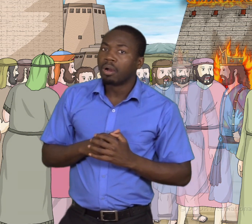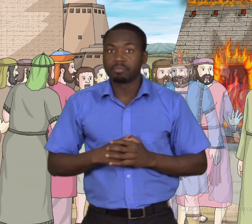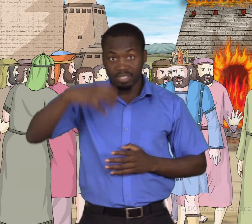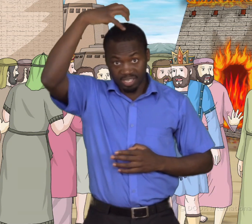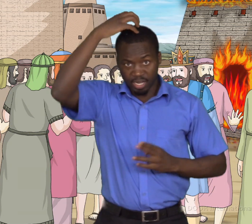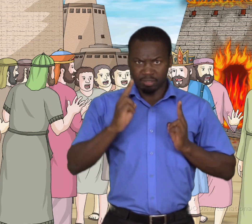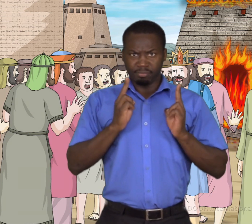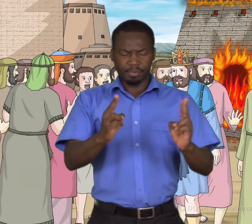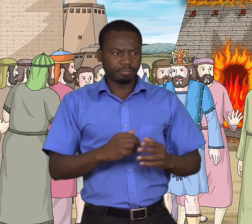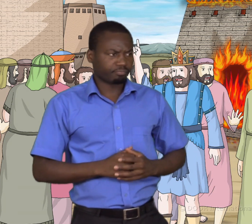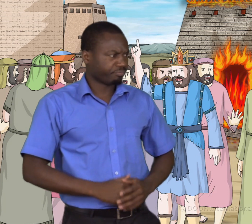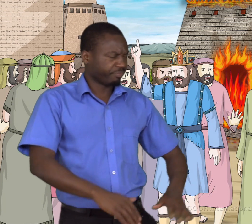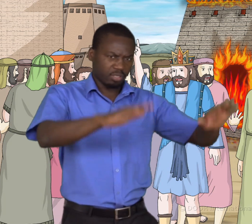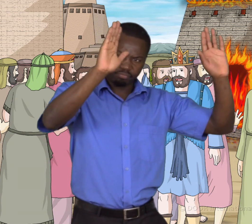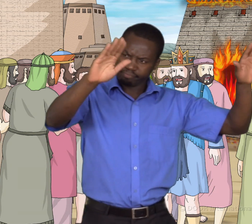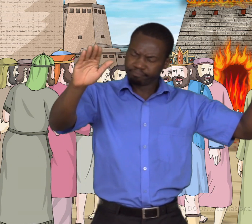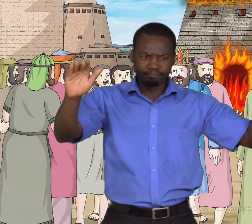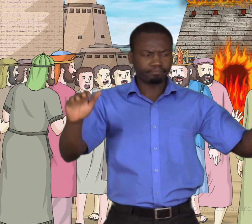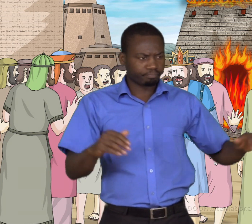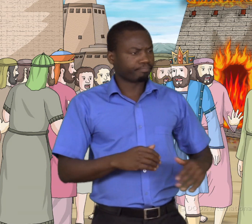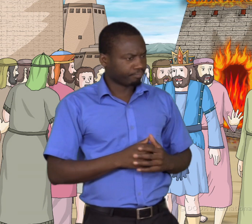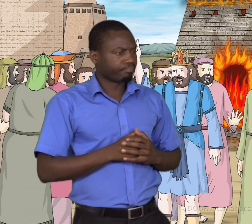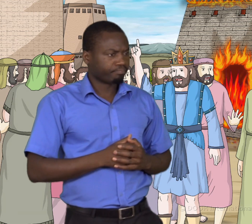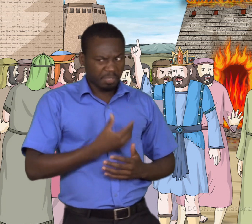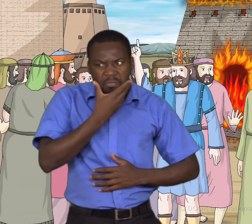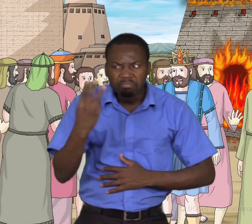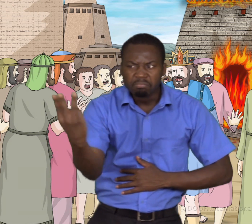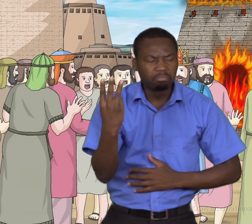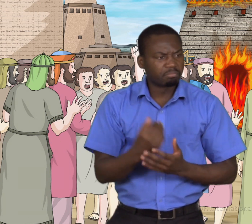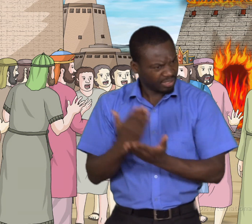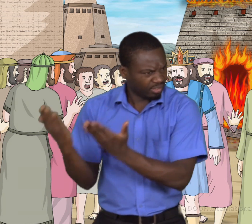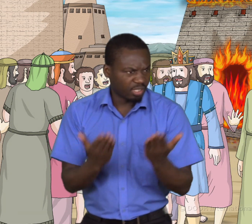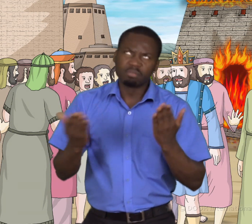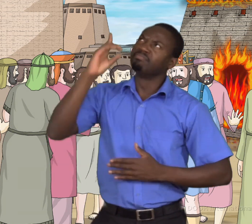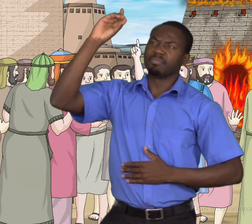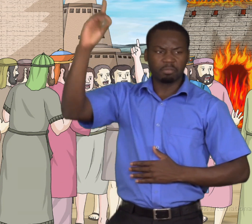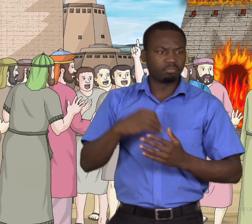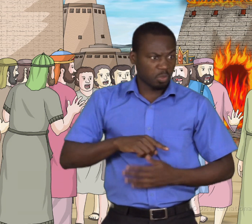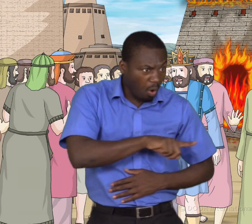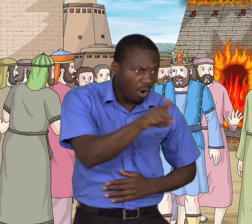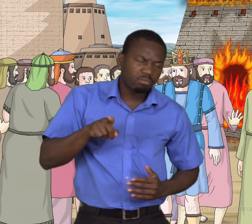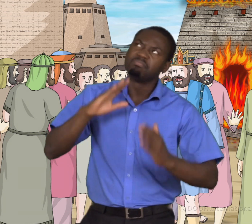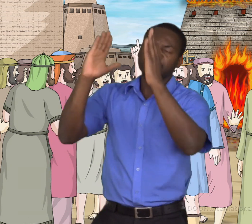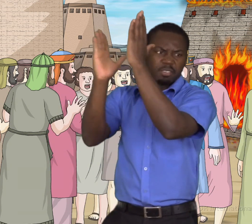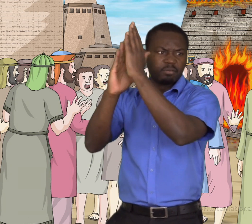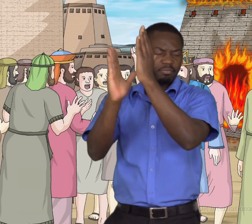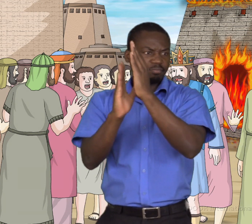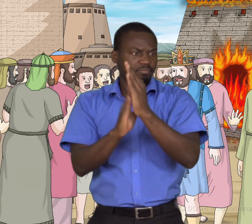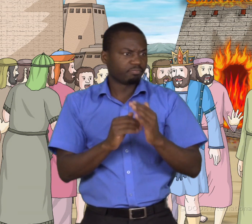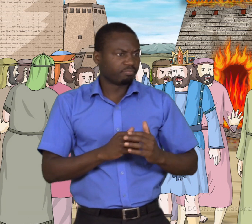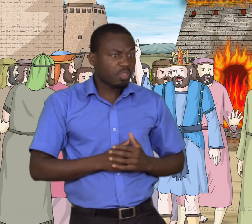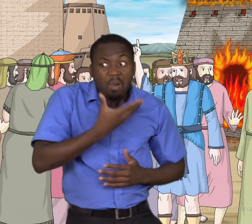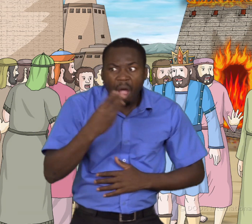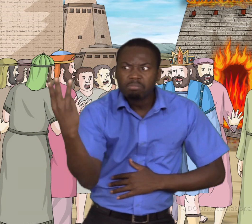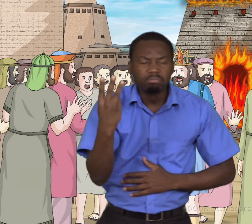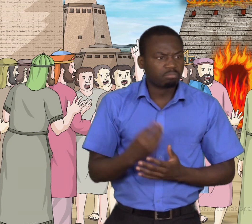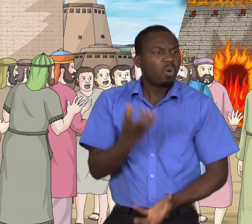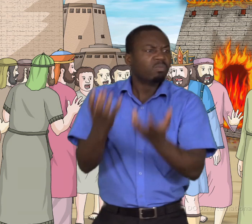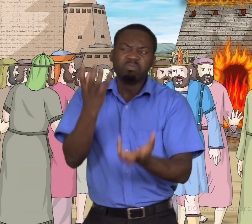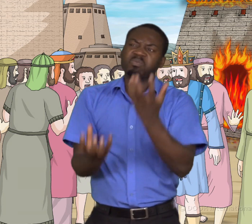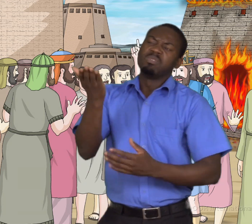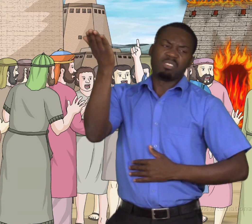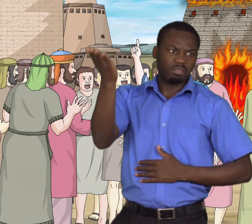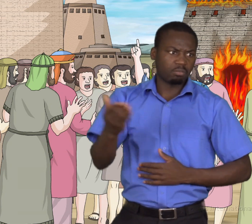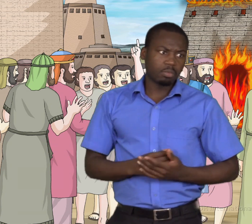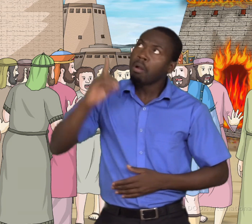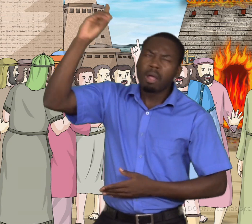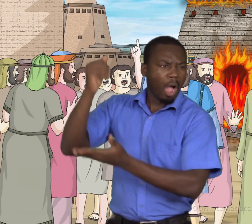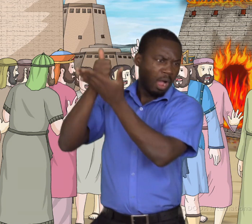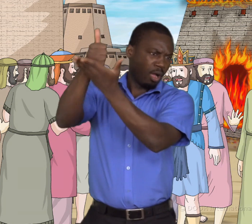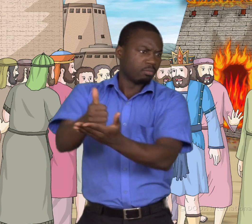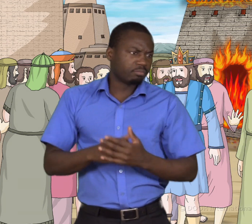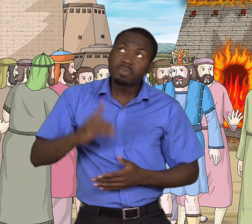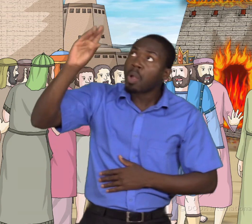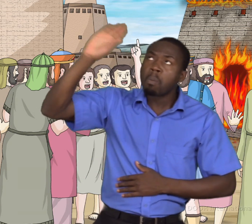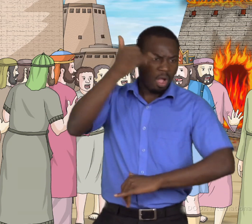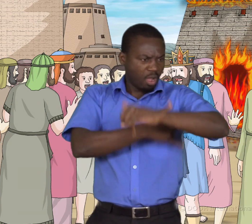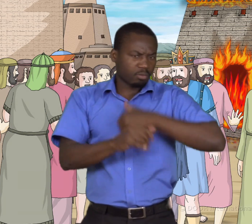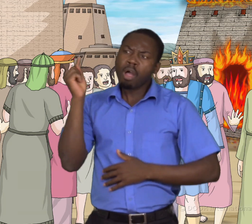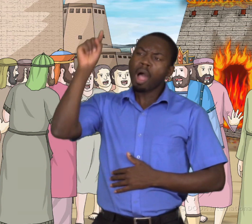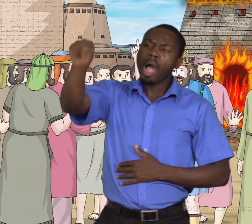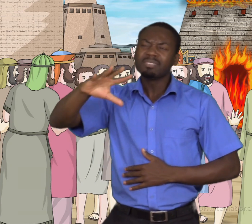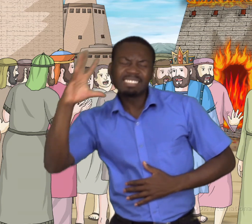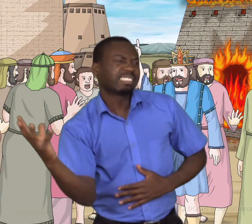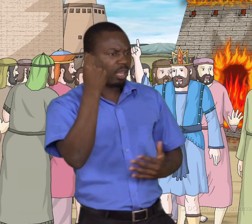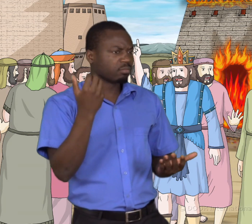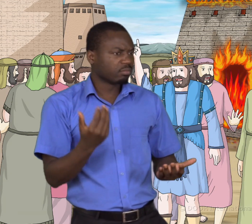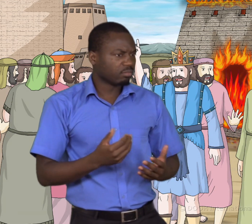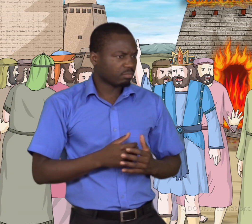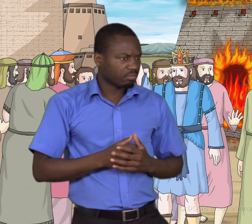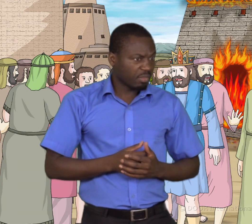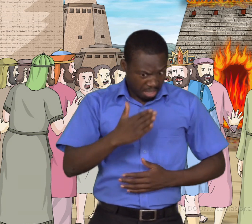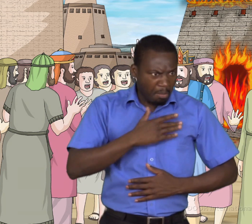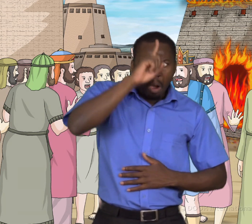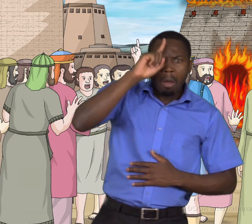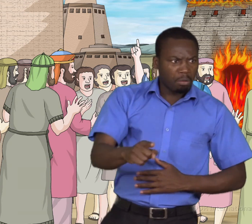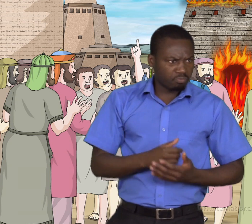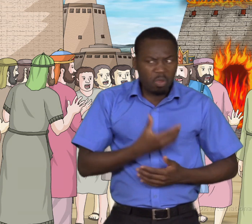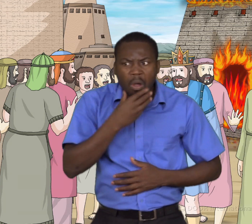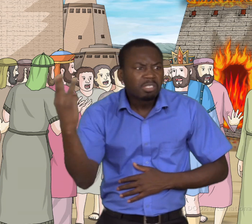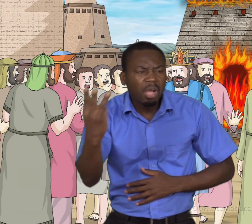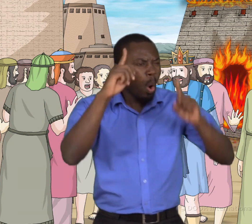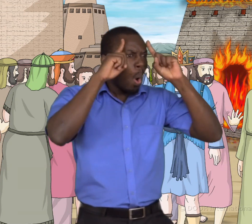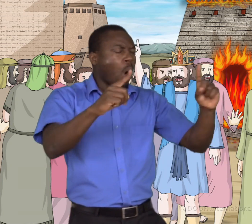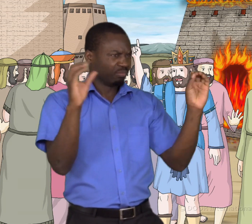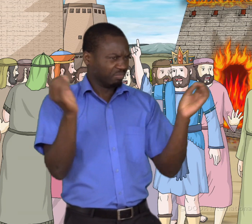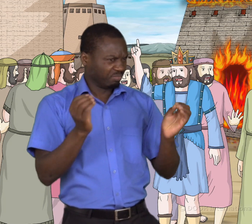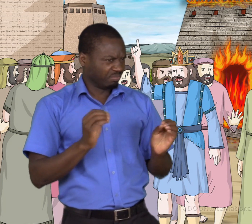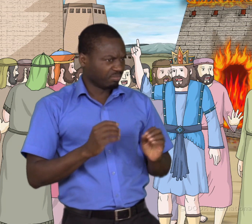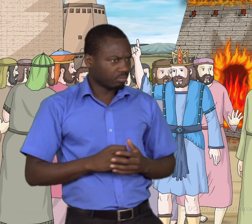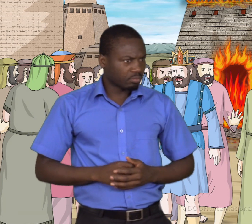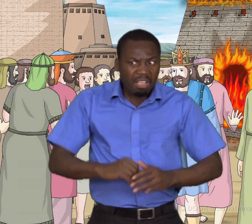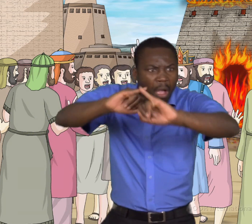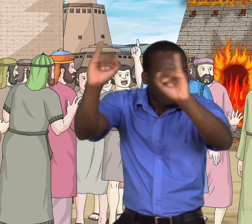Nebuchadnezzar declared, “Blessed be the God of Shadrach, Meshach, and Abednego, who has sent His angel and delivered His servants who trusted in Him.